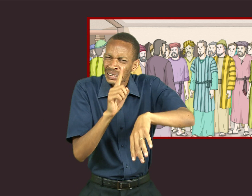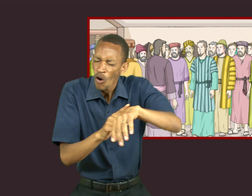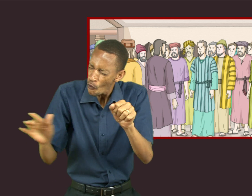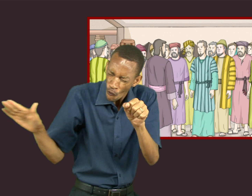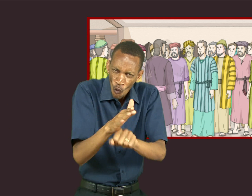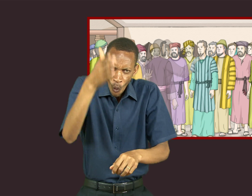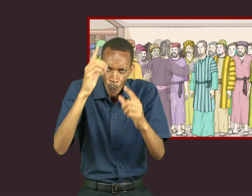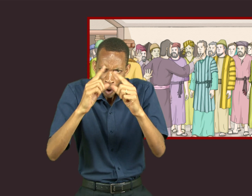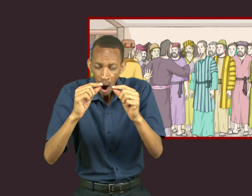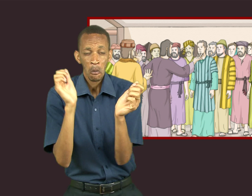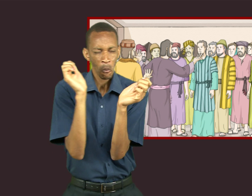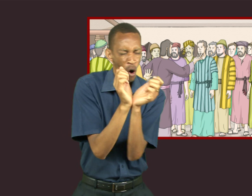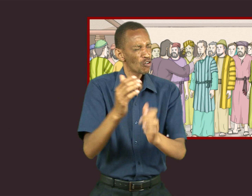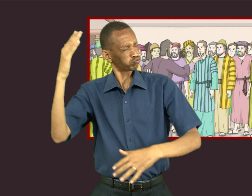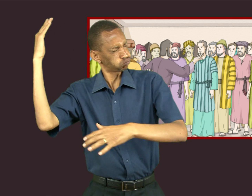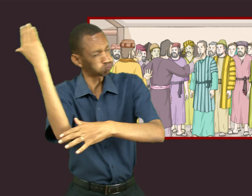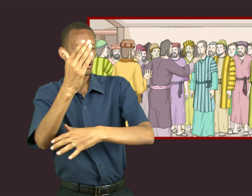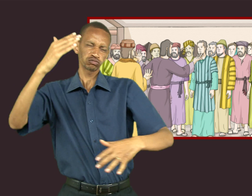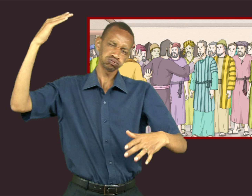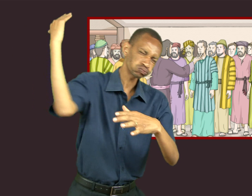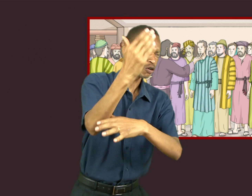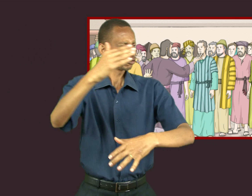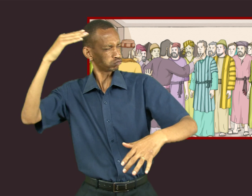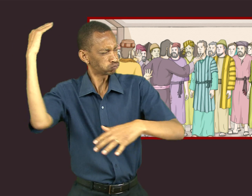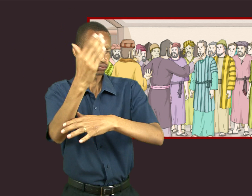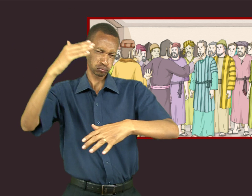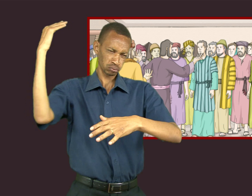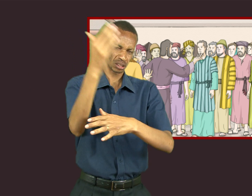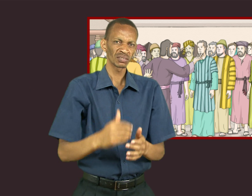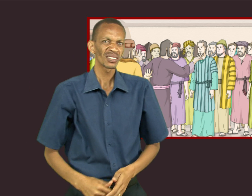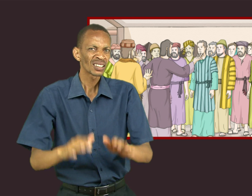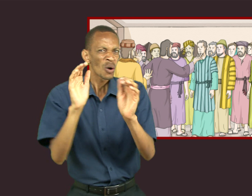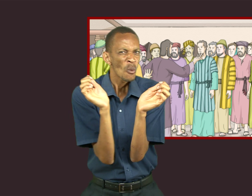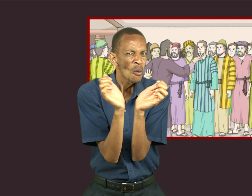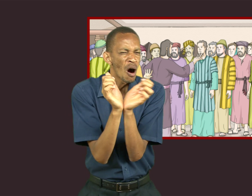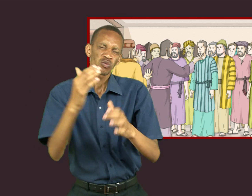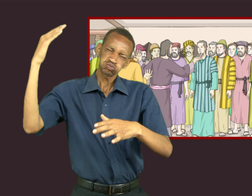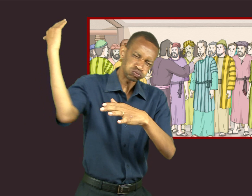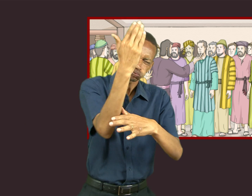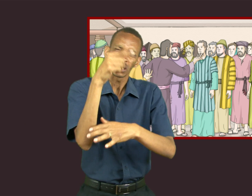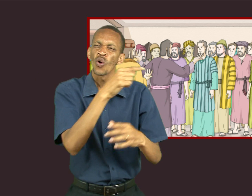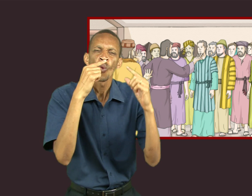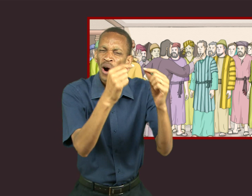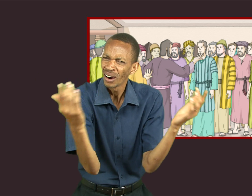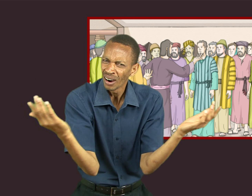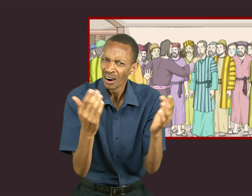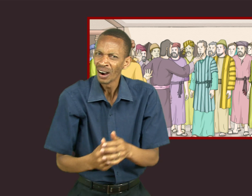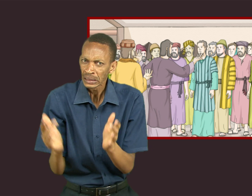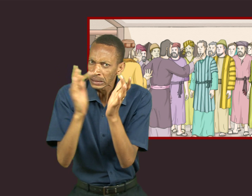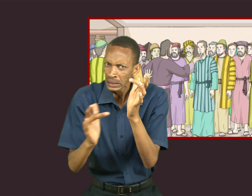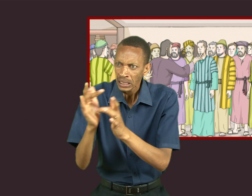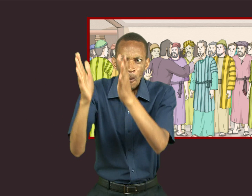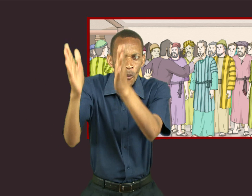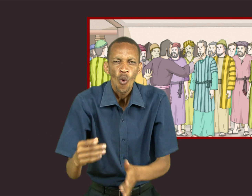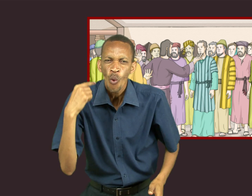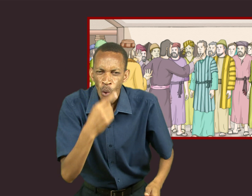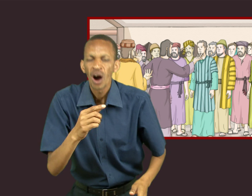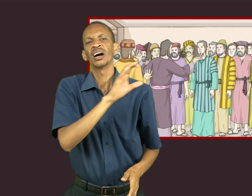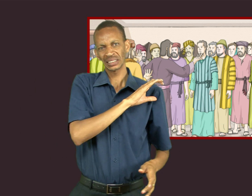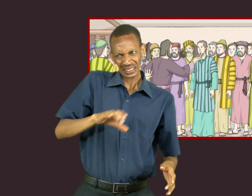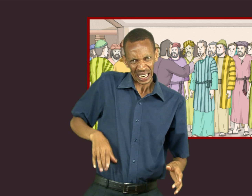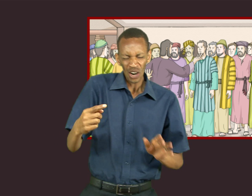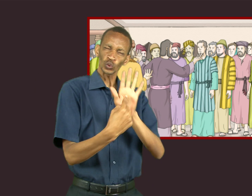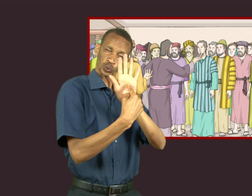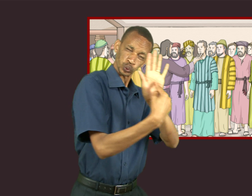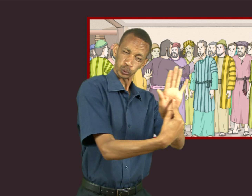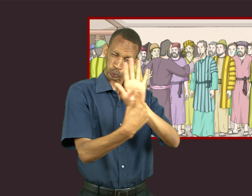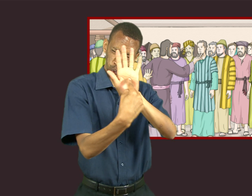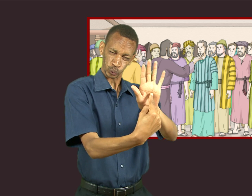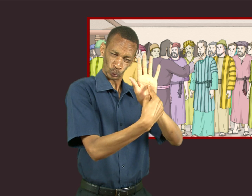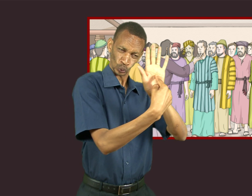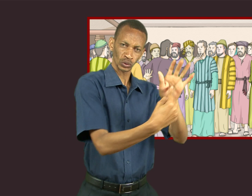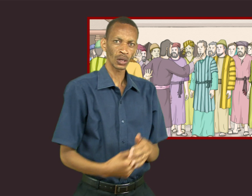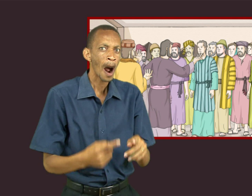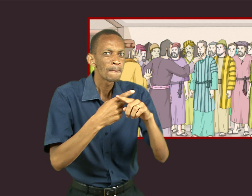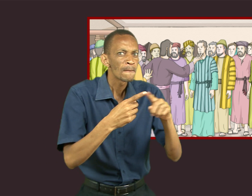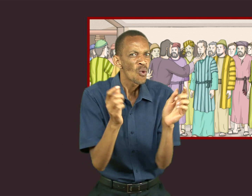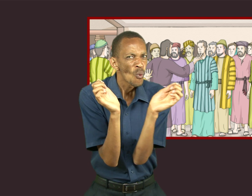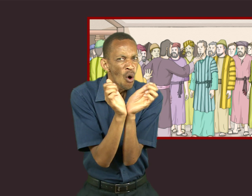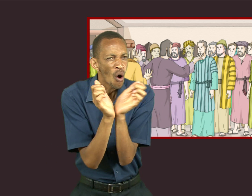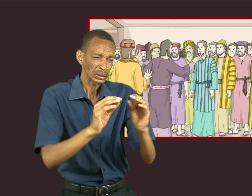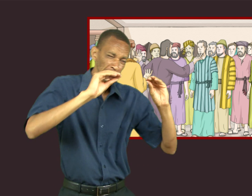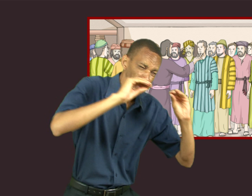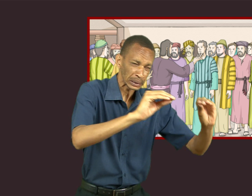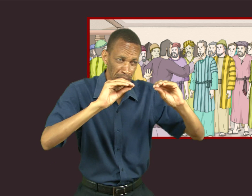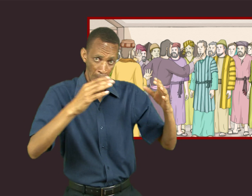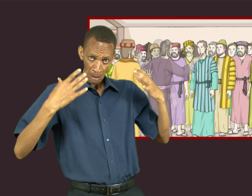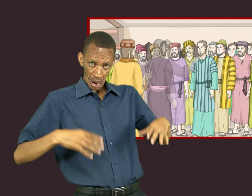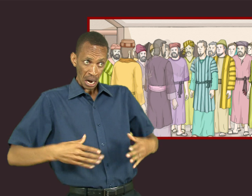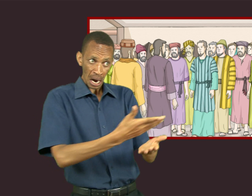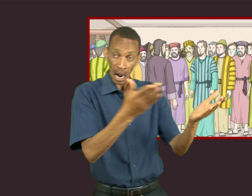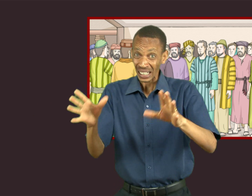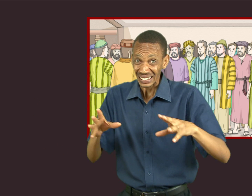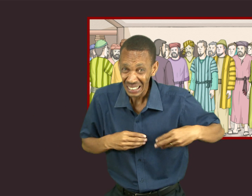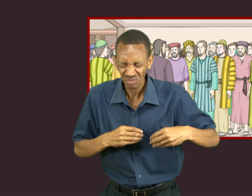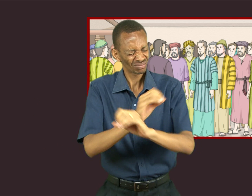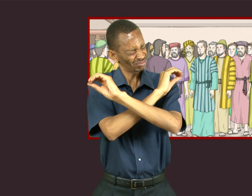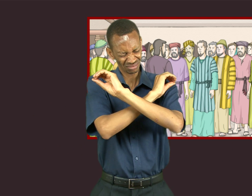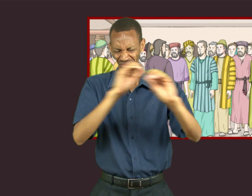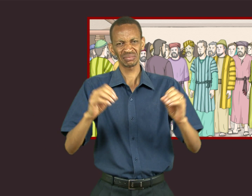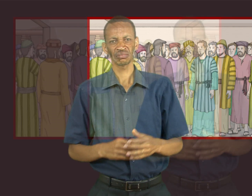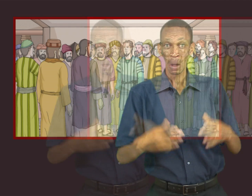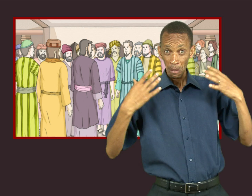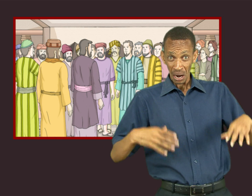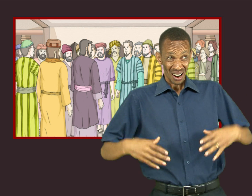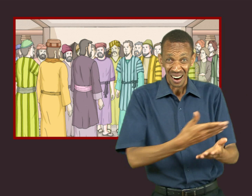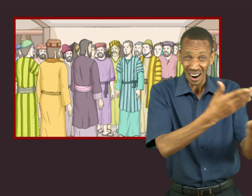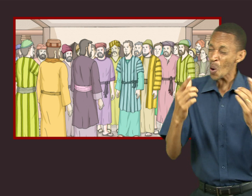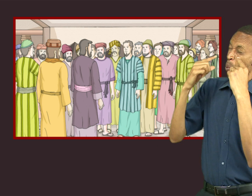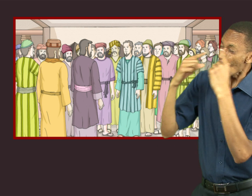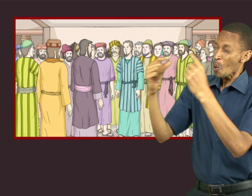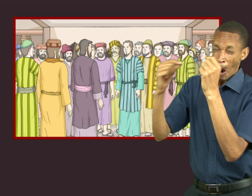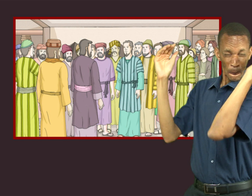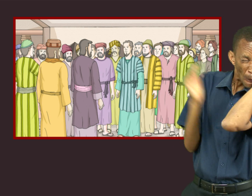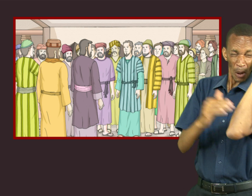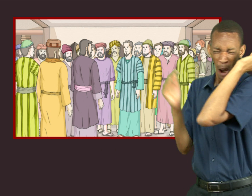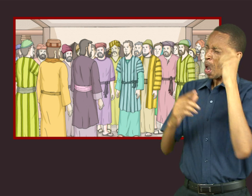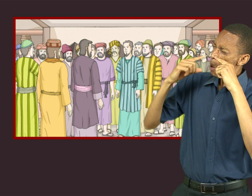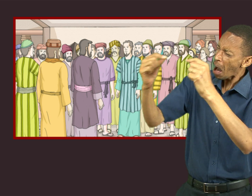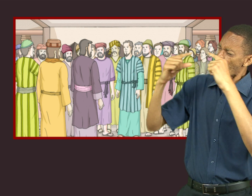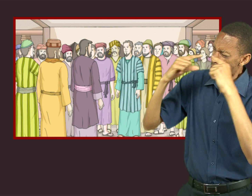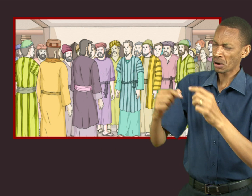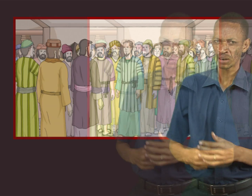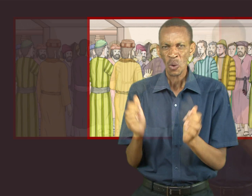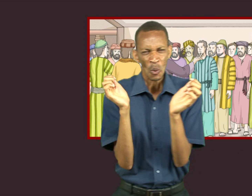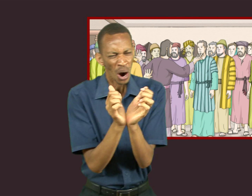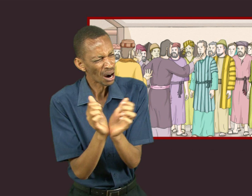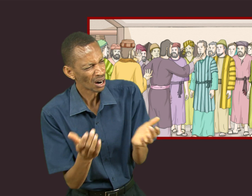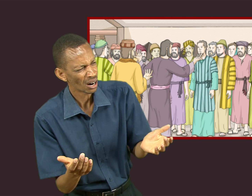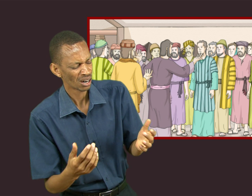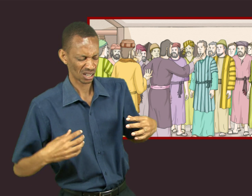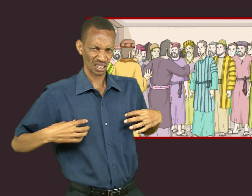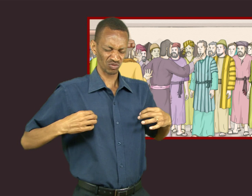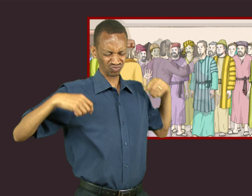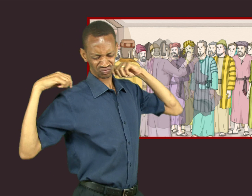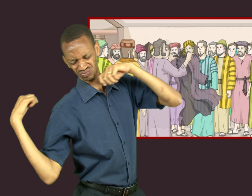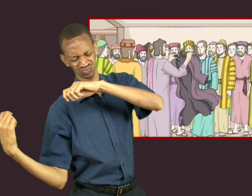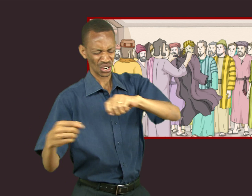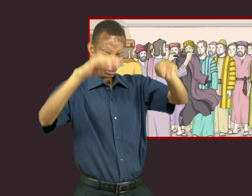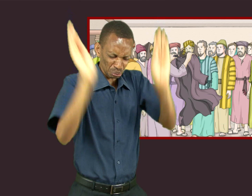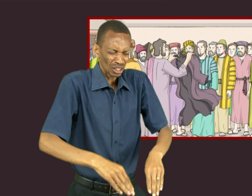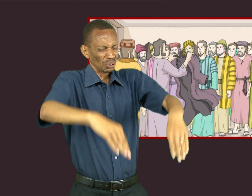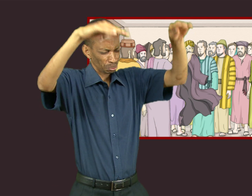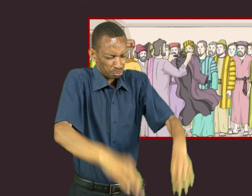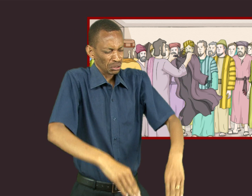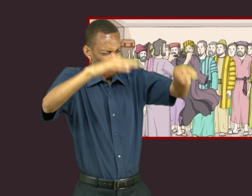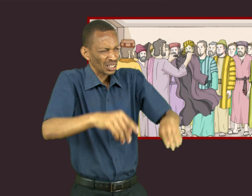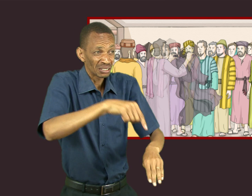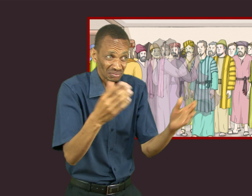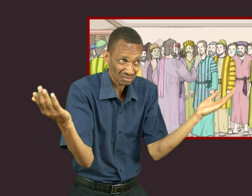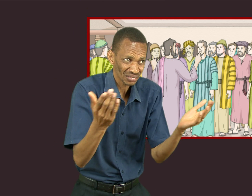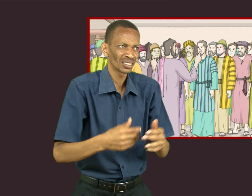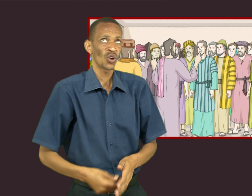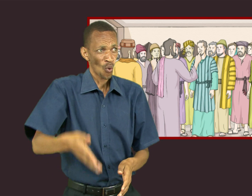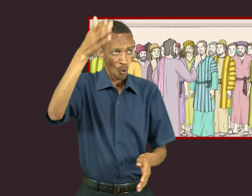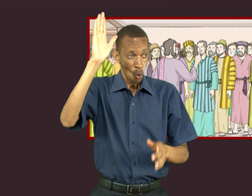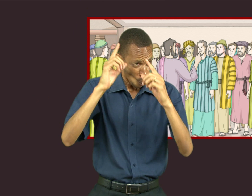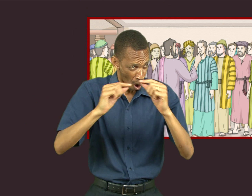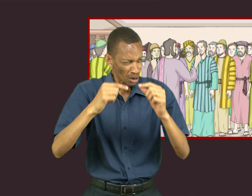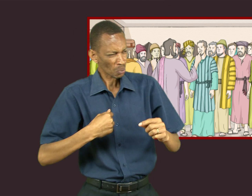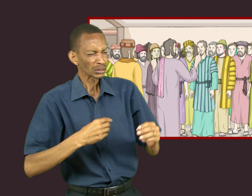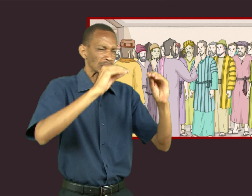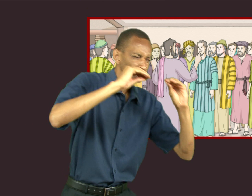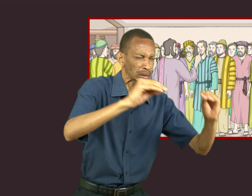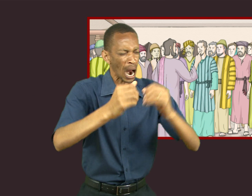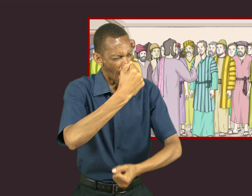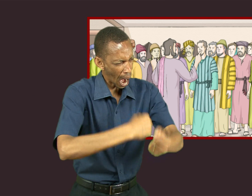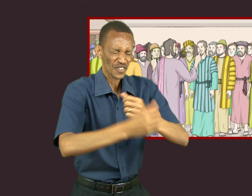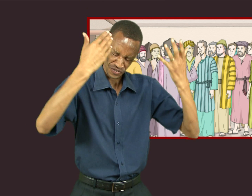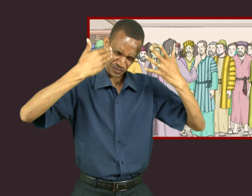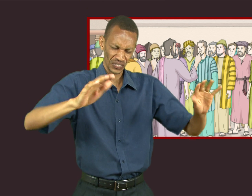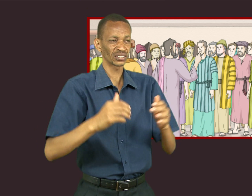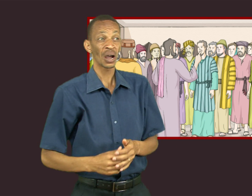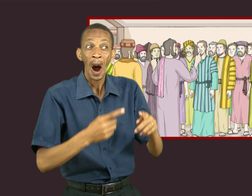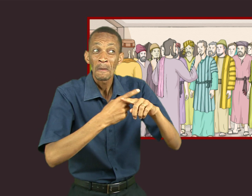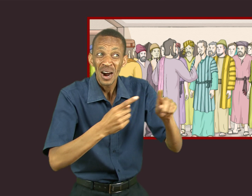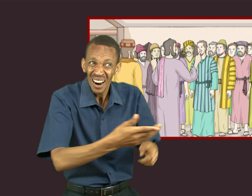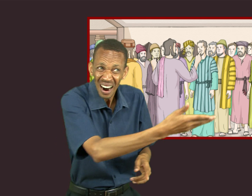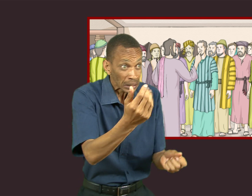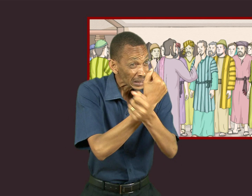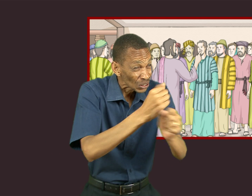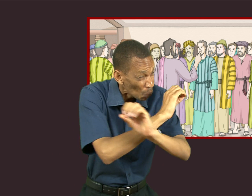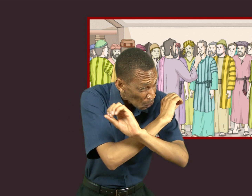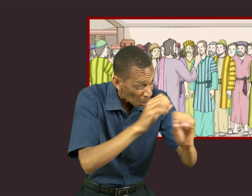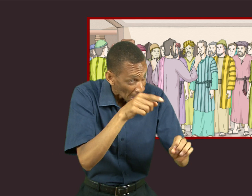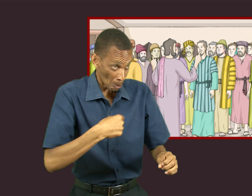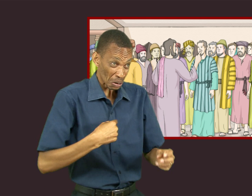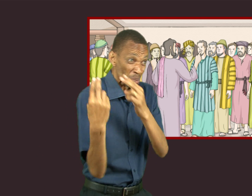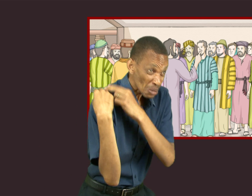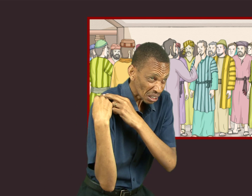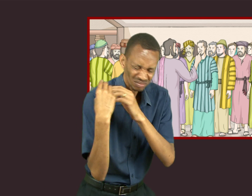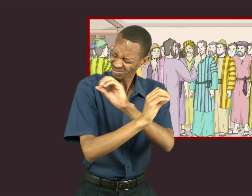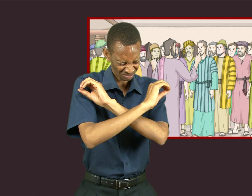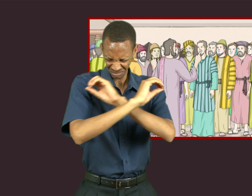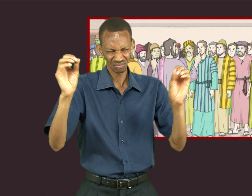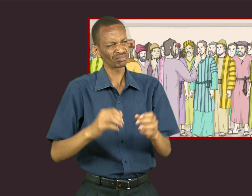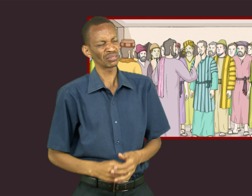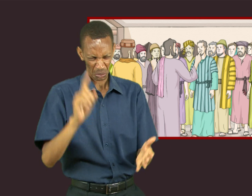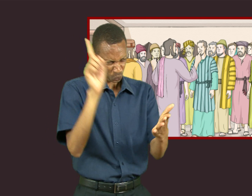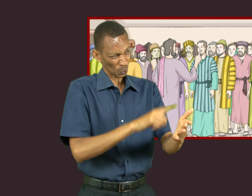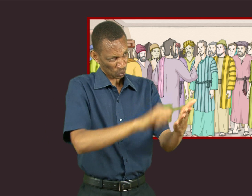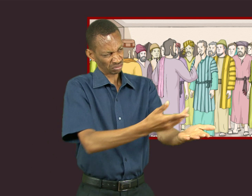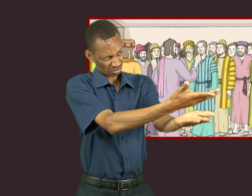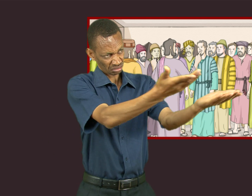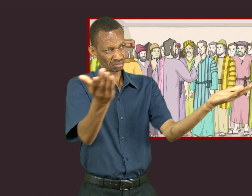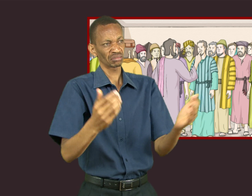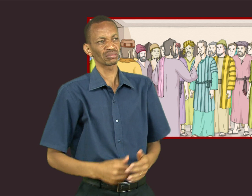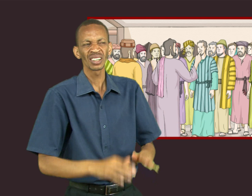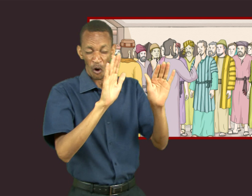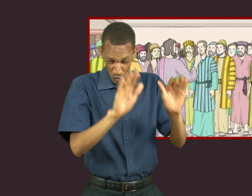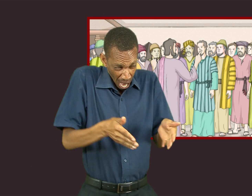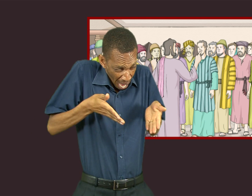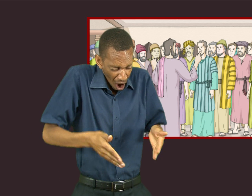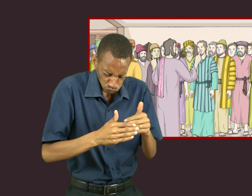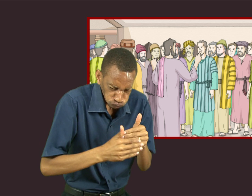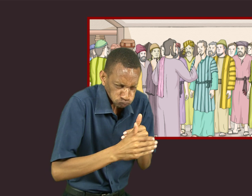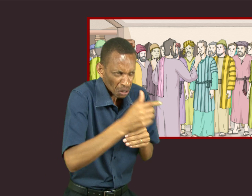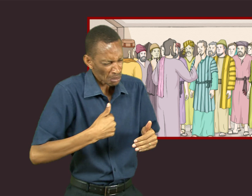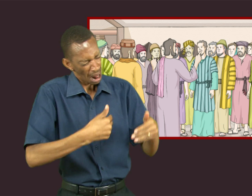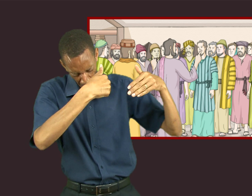But when they opposed and insulted him, he shook out his garments and told them, “Your blood be on your own heads!